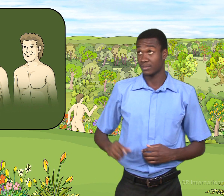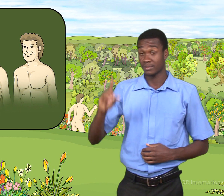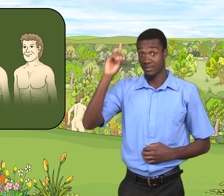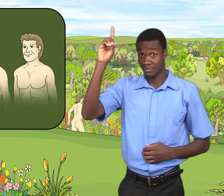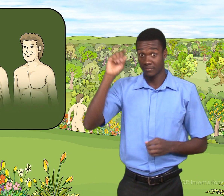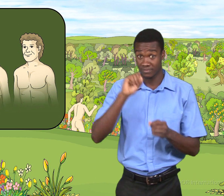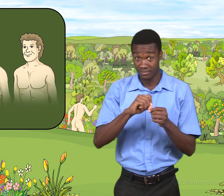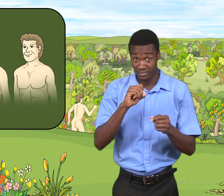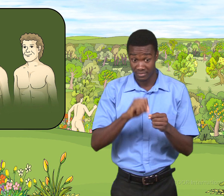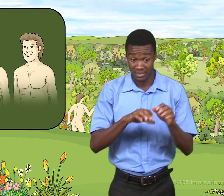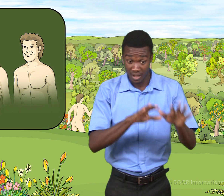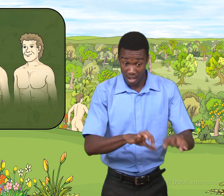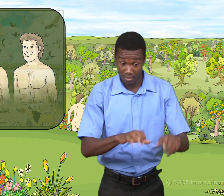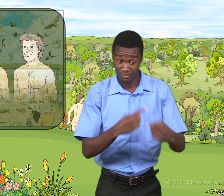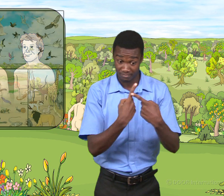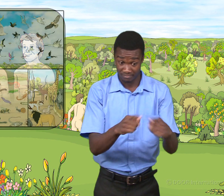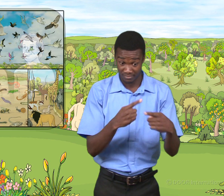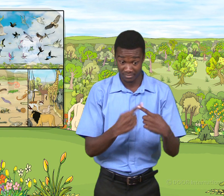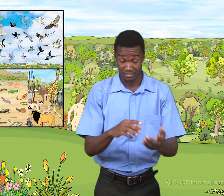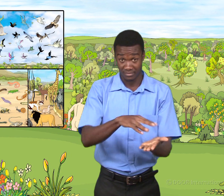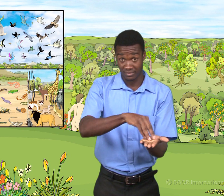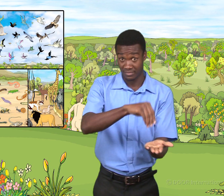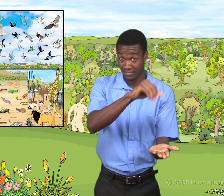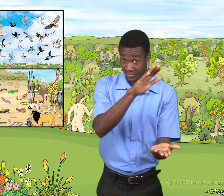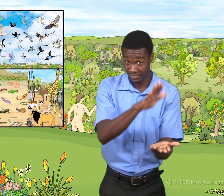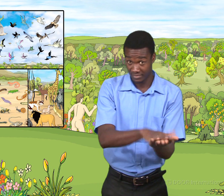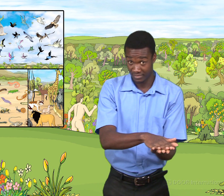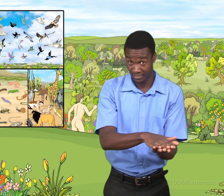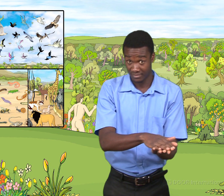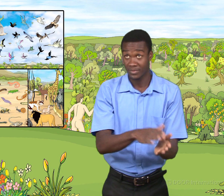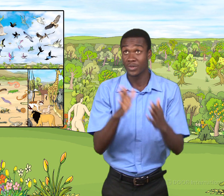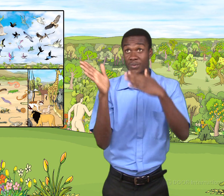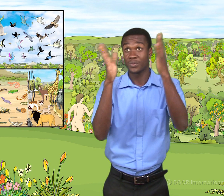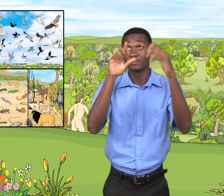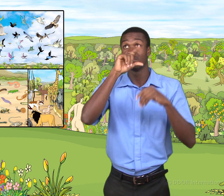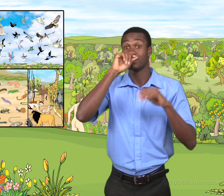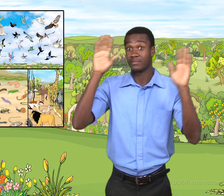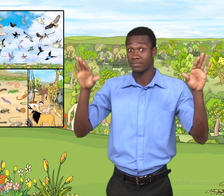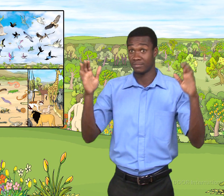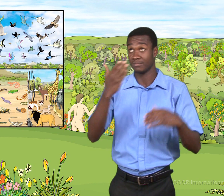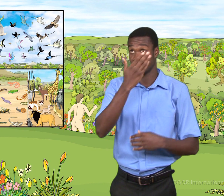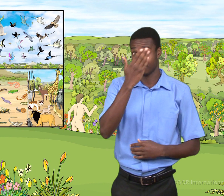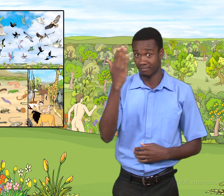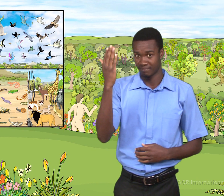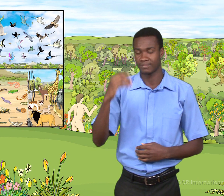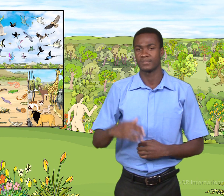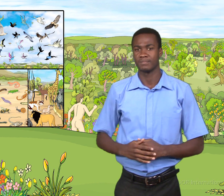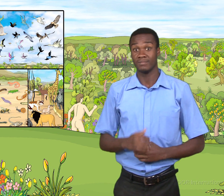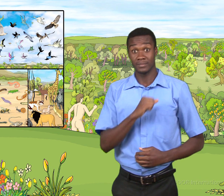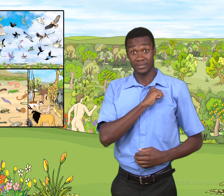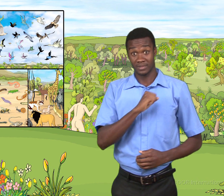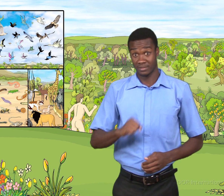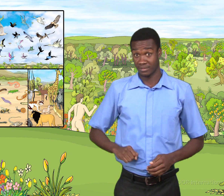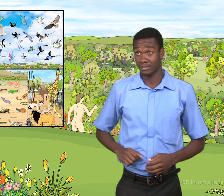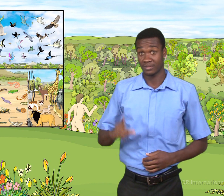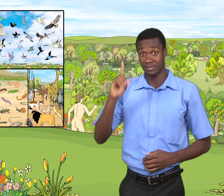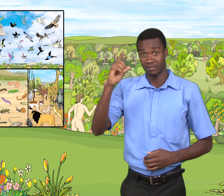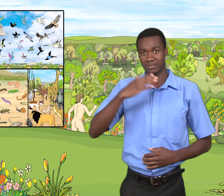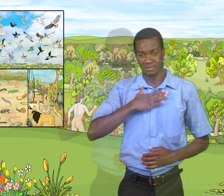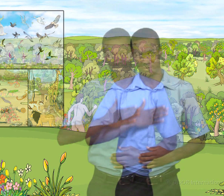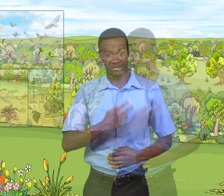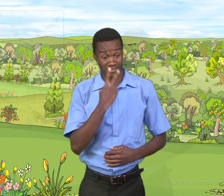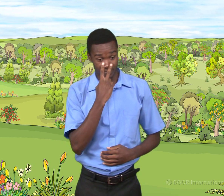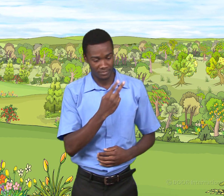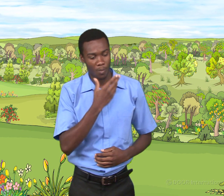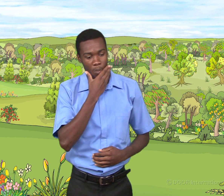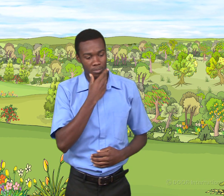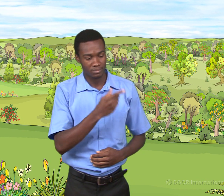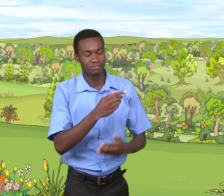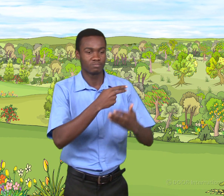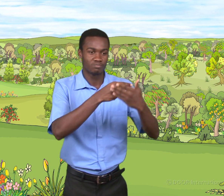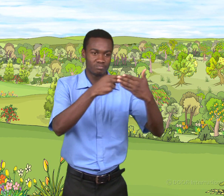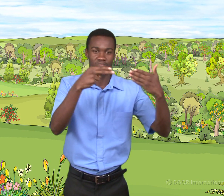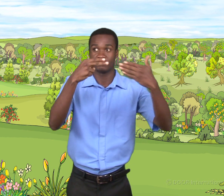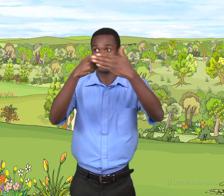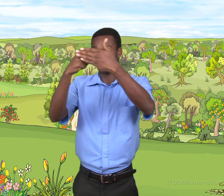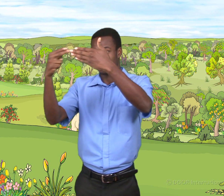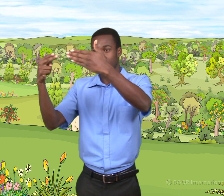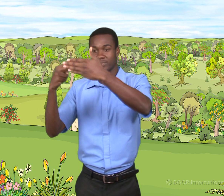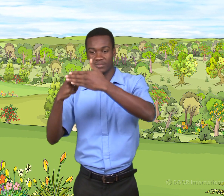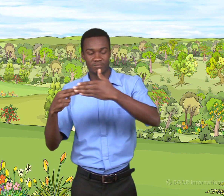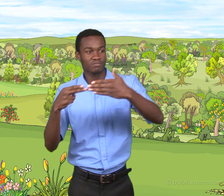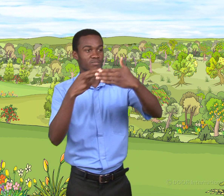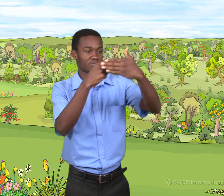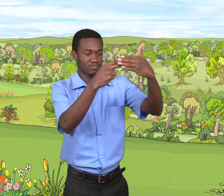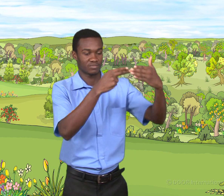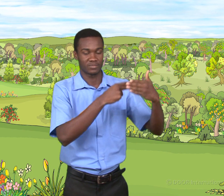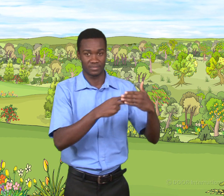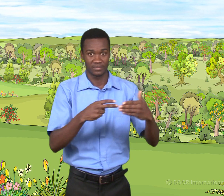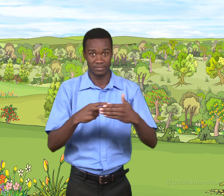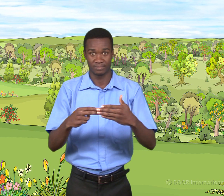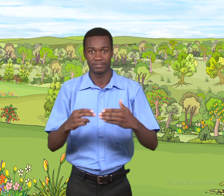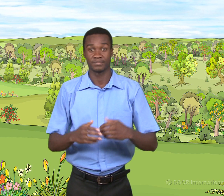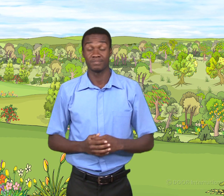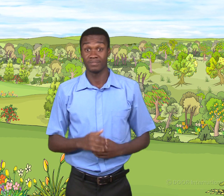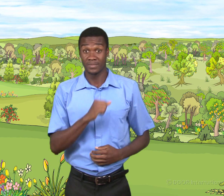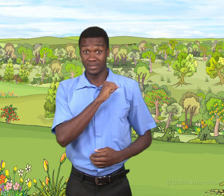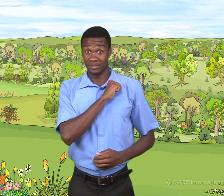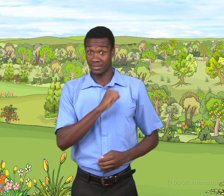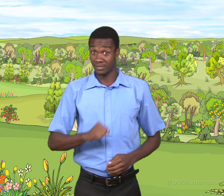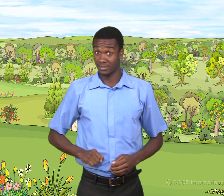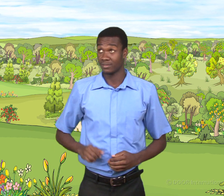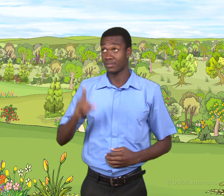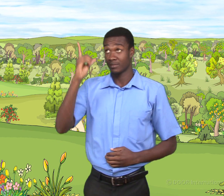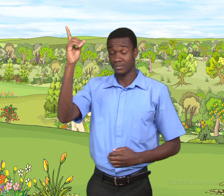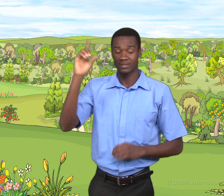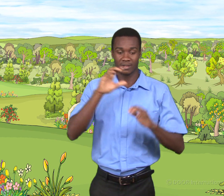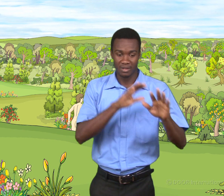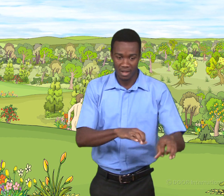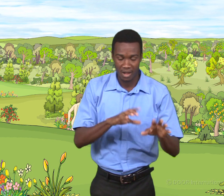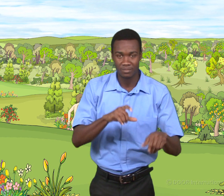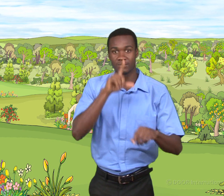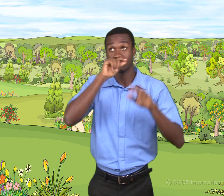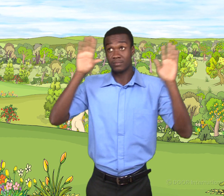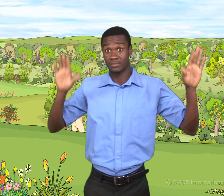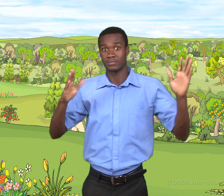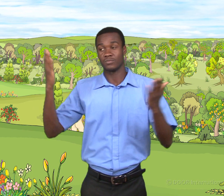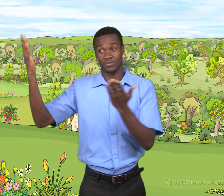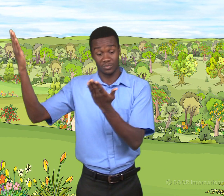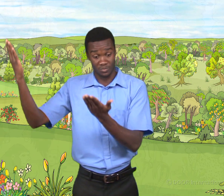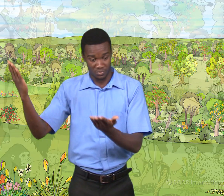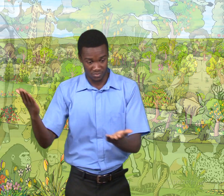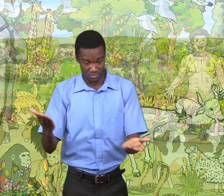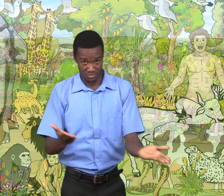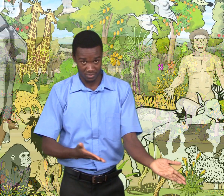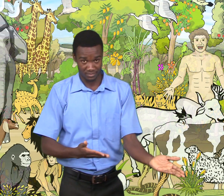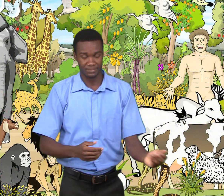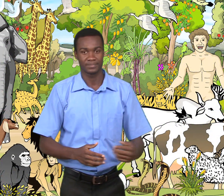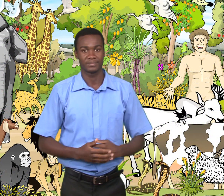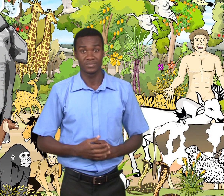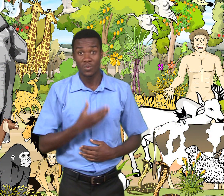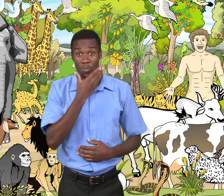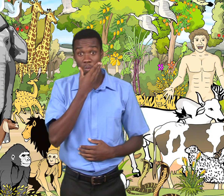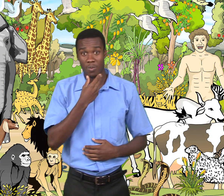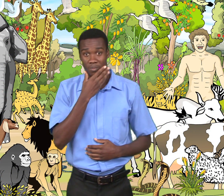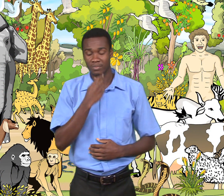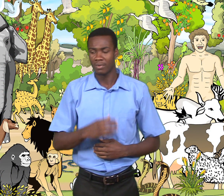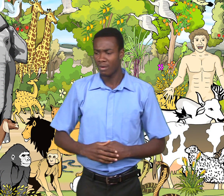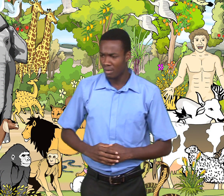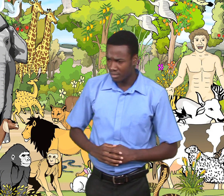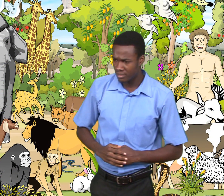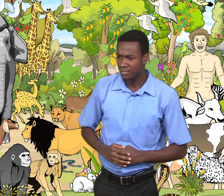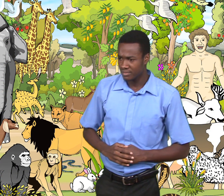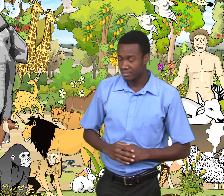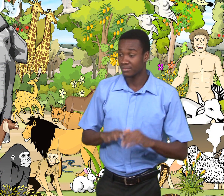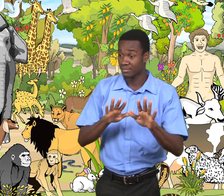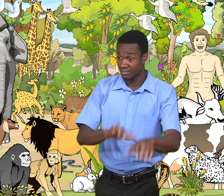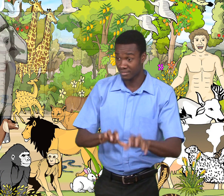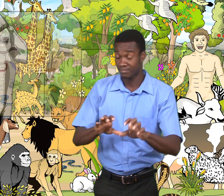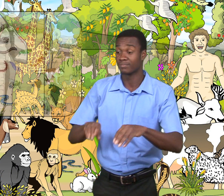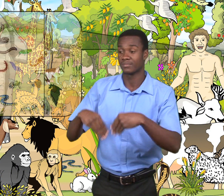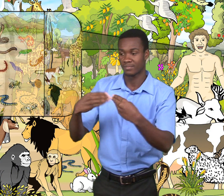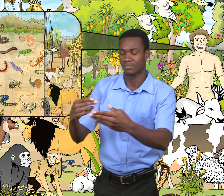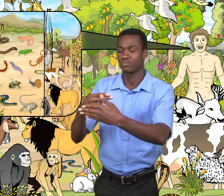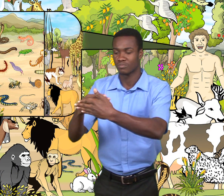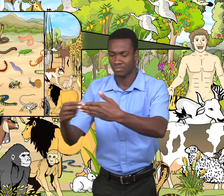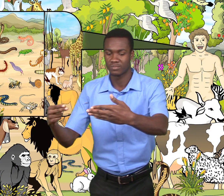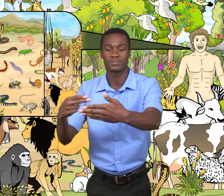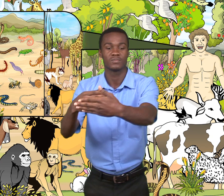And out of the ground the LORD God formed every beast of the field and every bird of the air, and He brought them to the man to see what he would name each one.